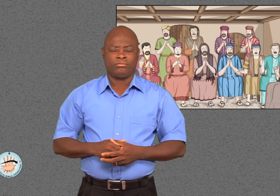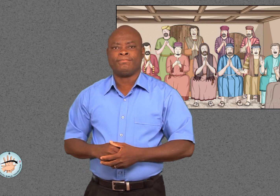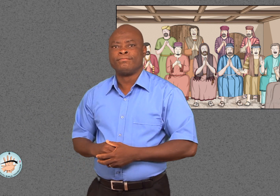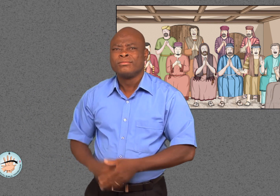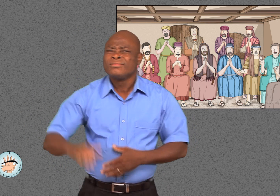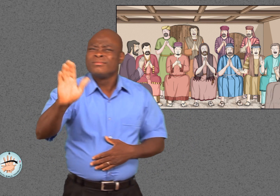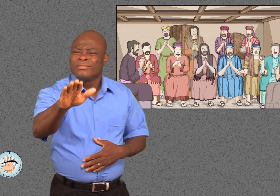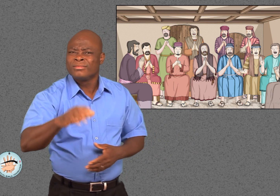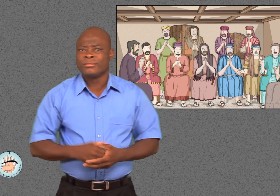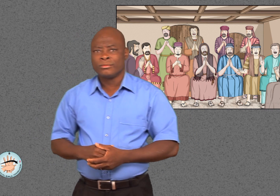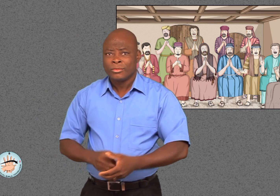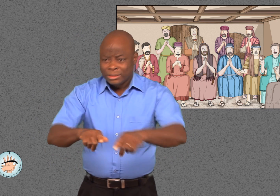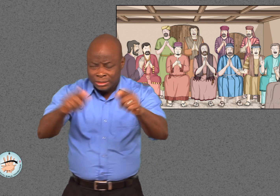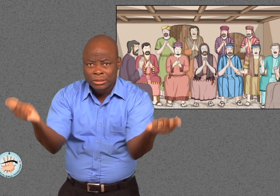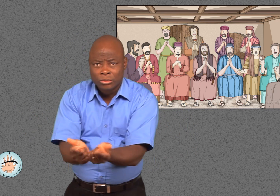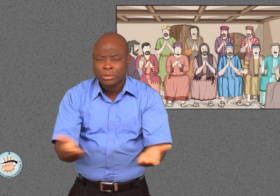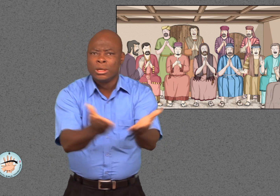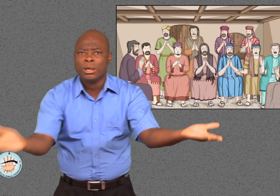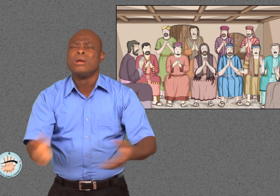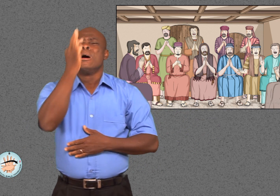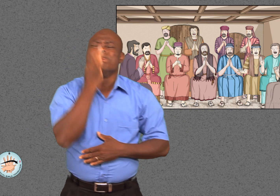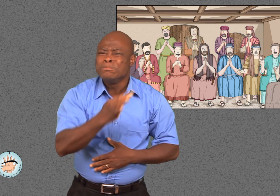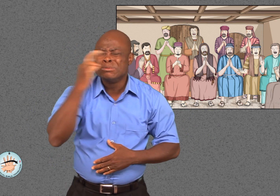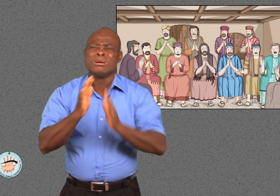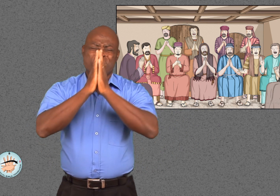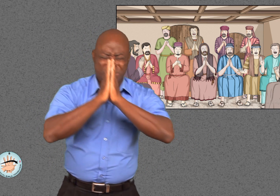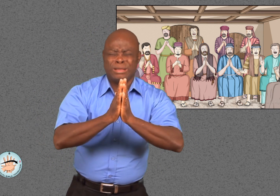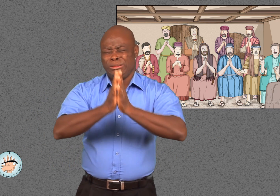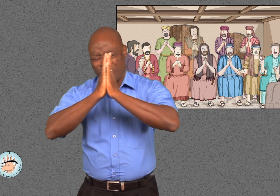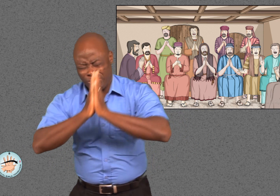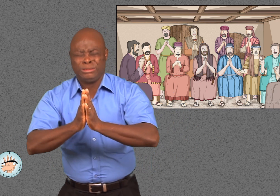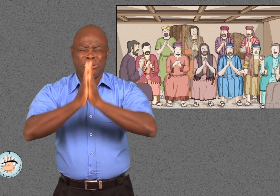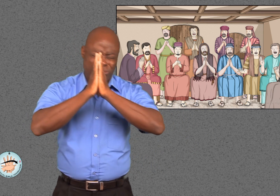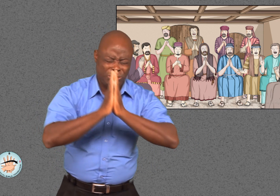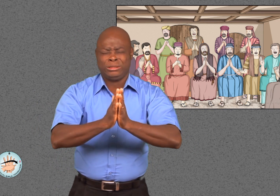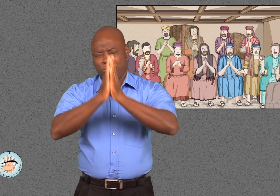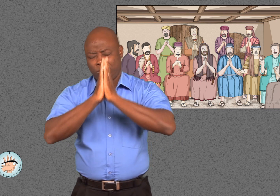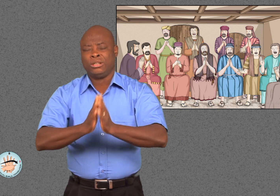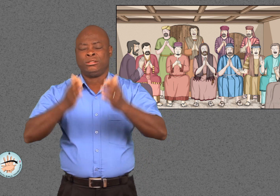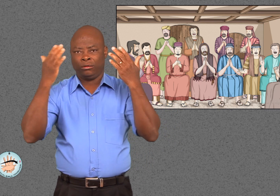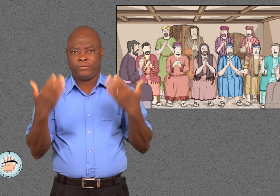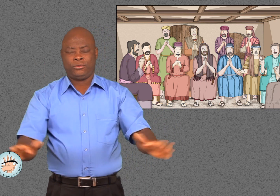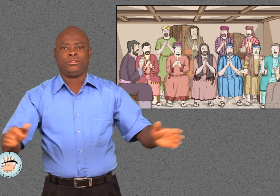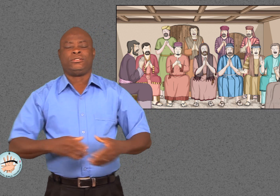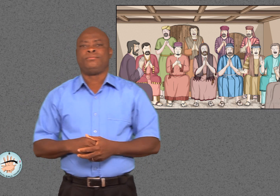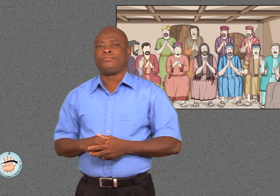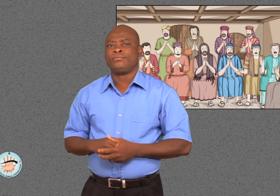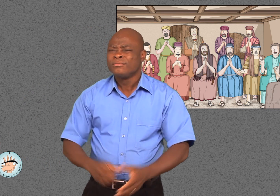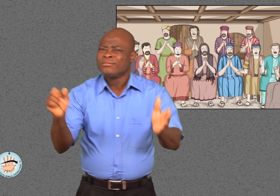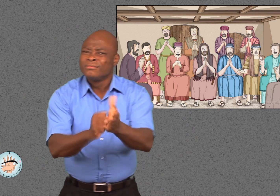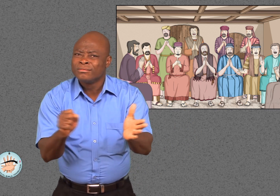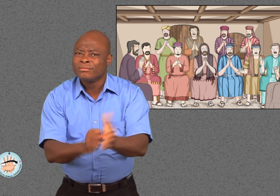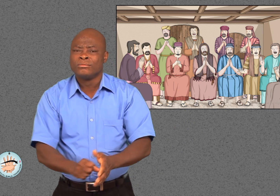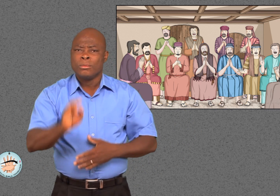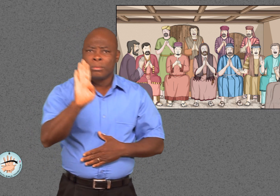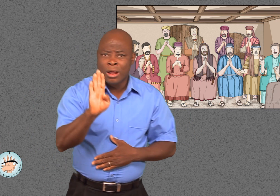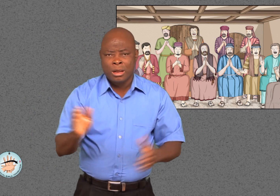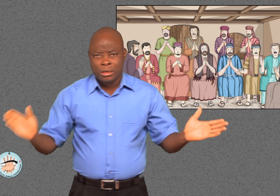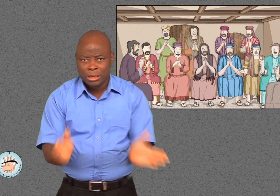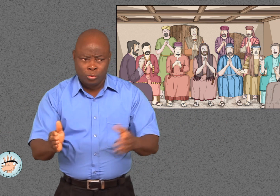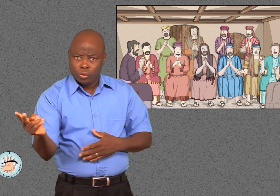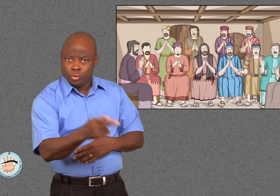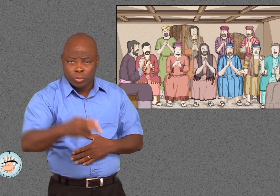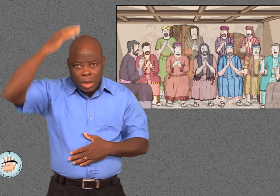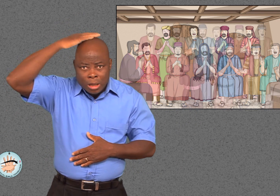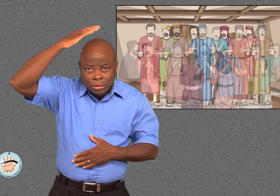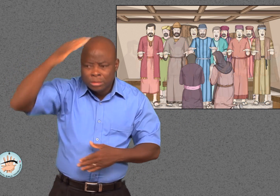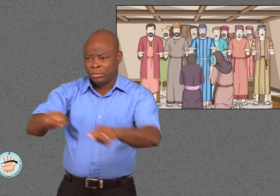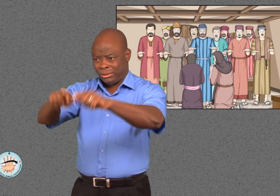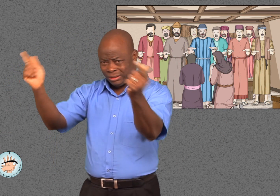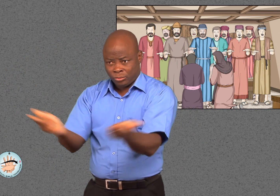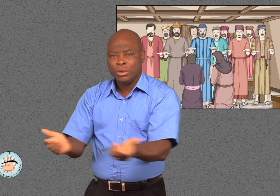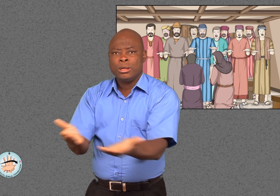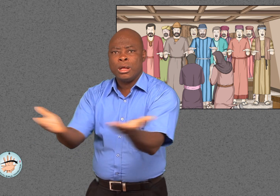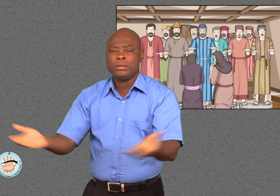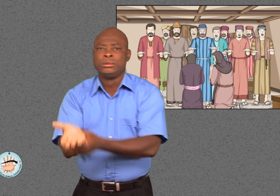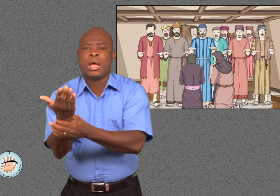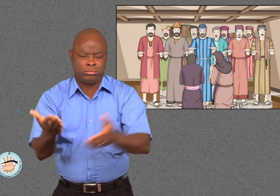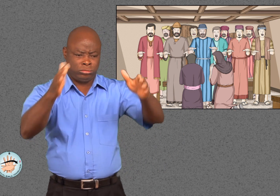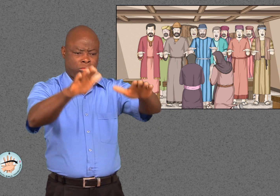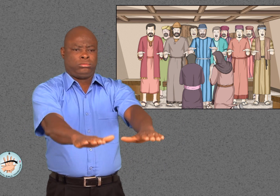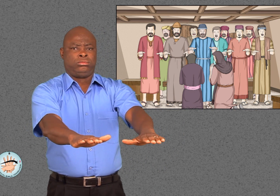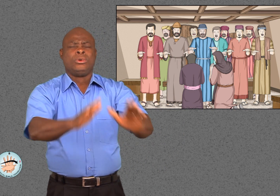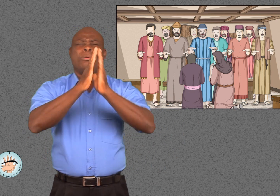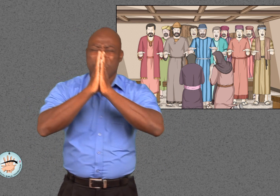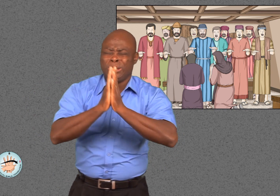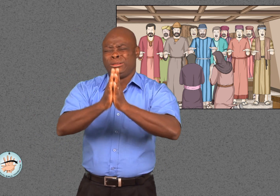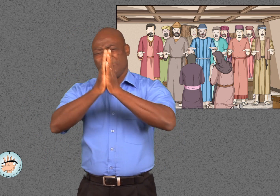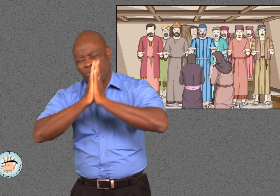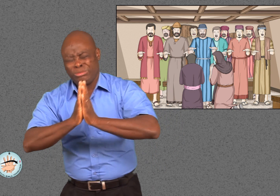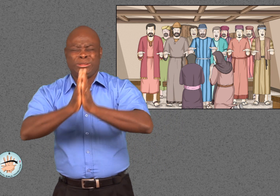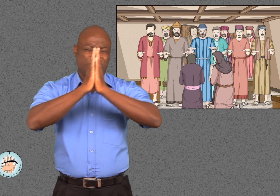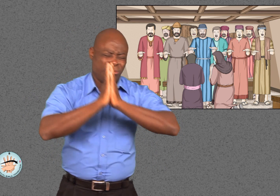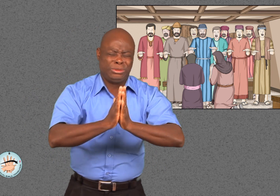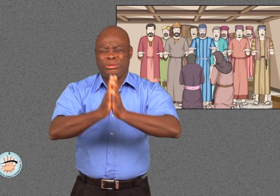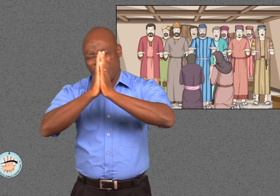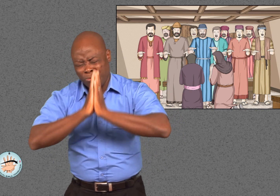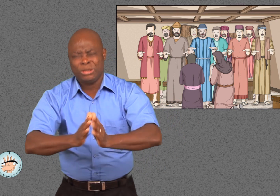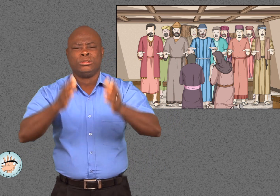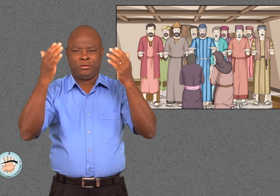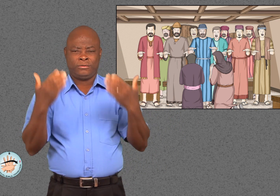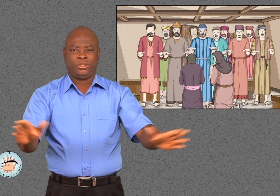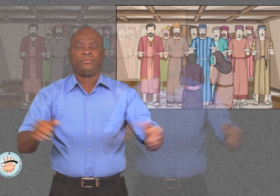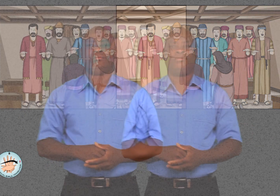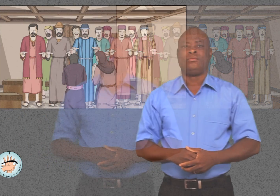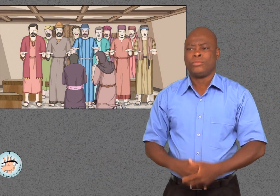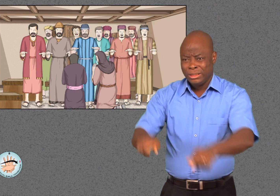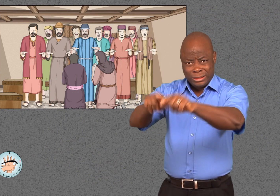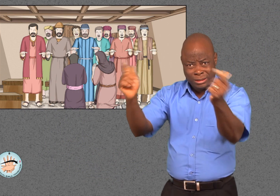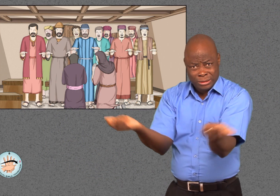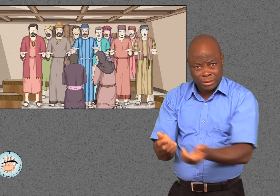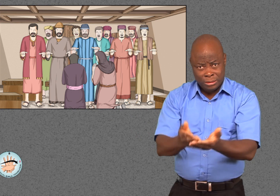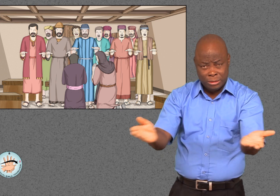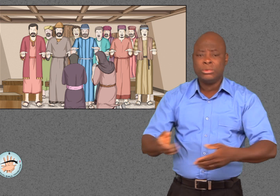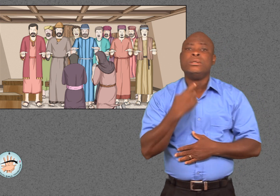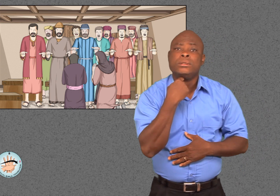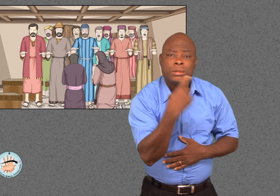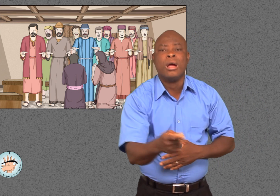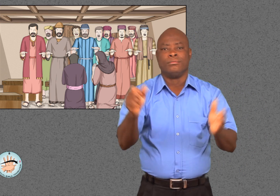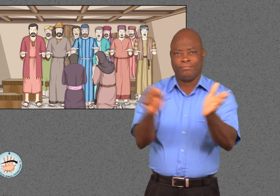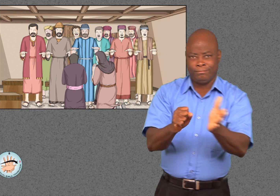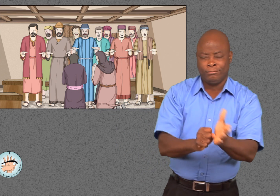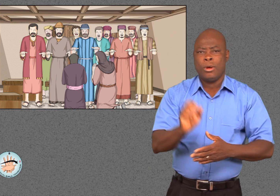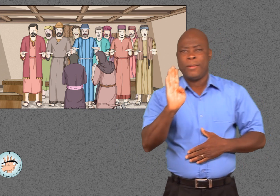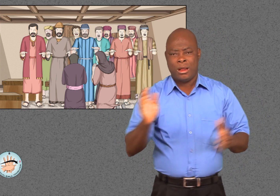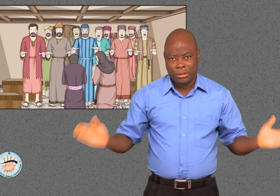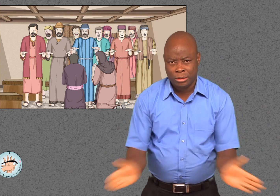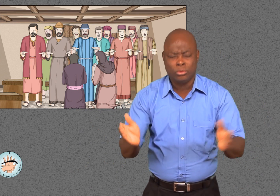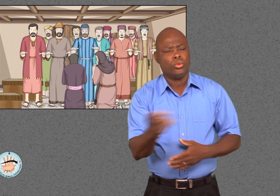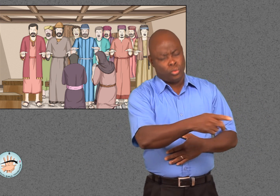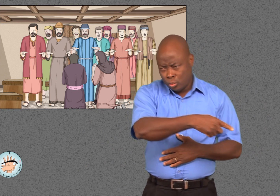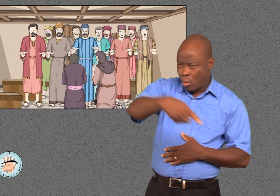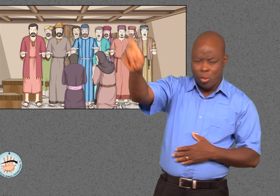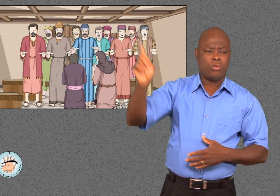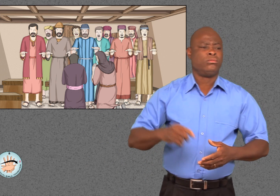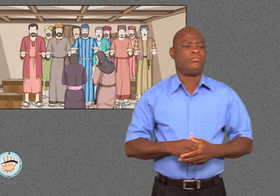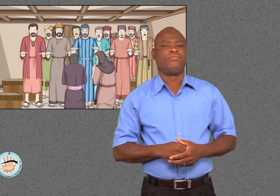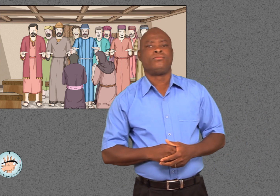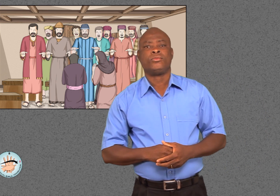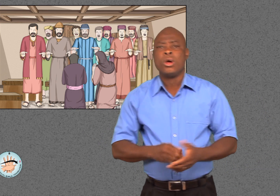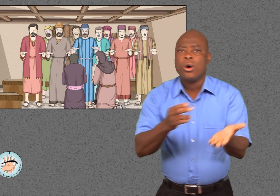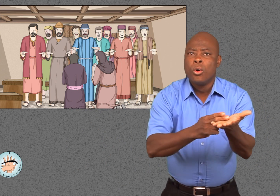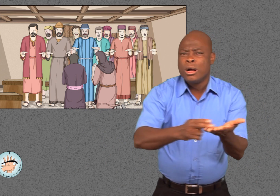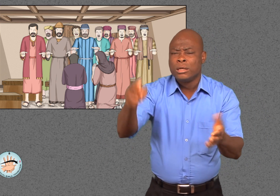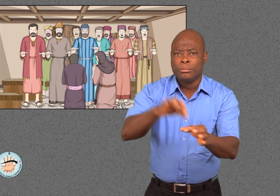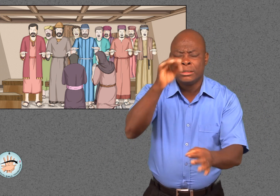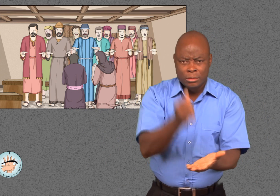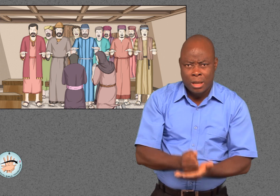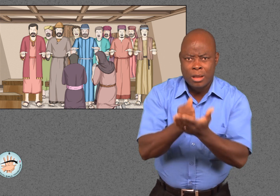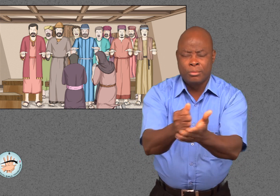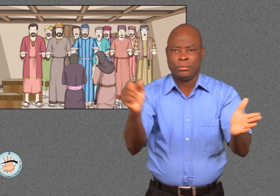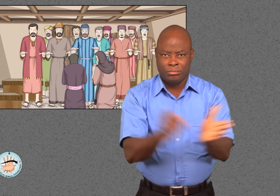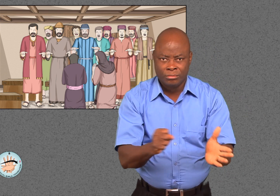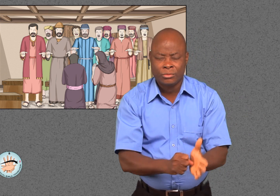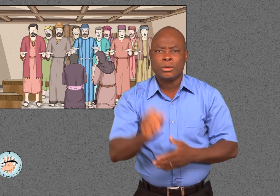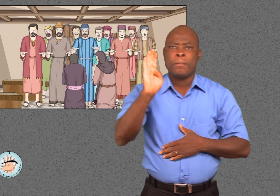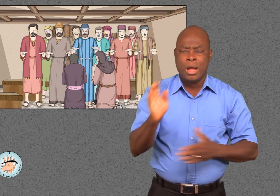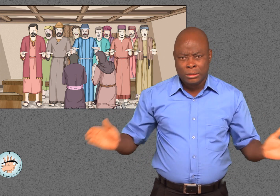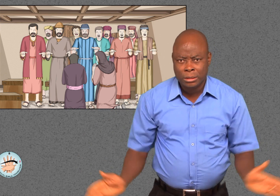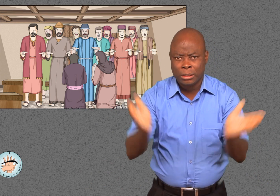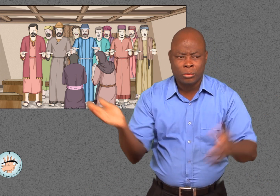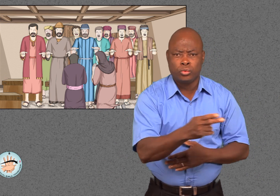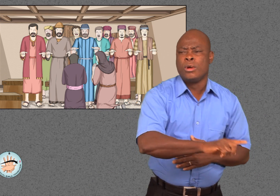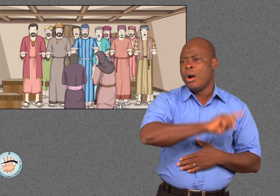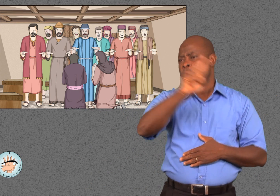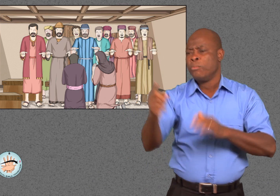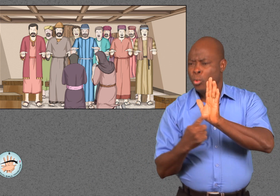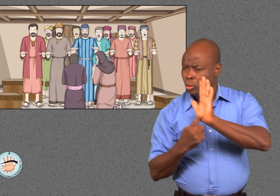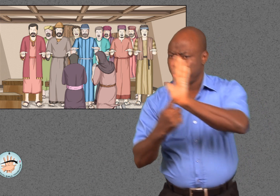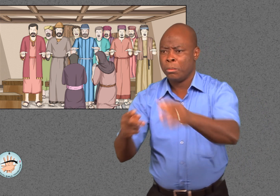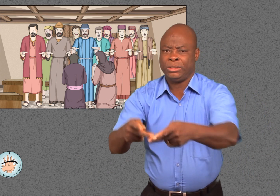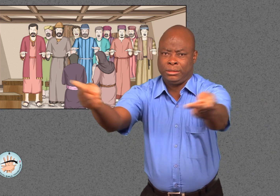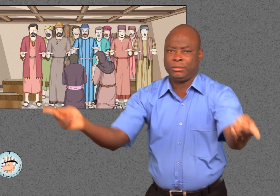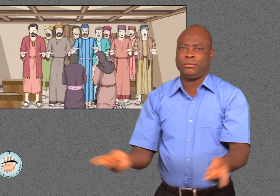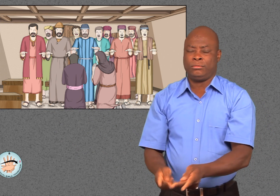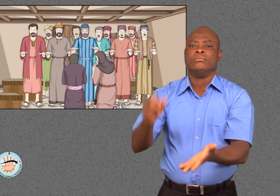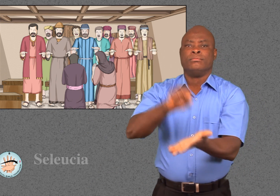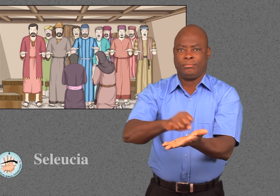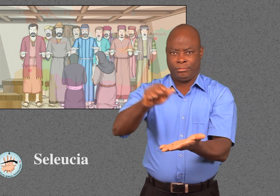And after they had fasted and prayed, they laid their hands on them and sent them off.